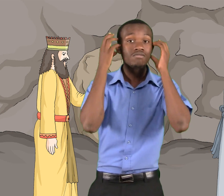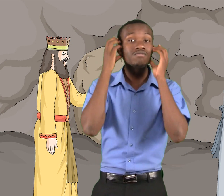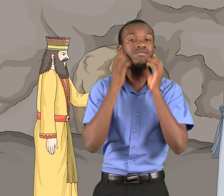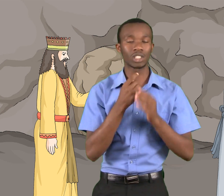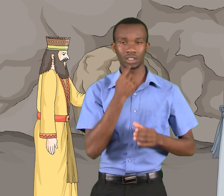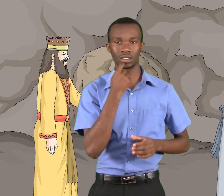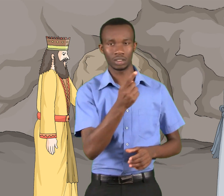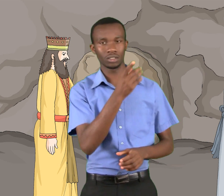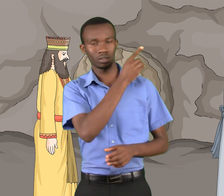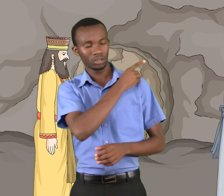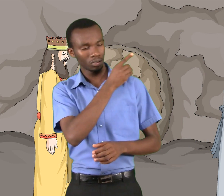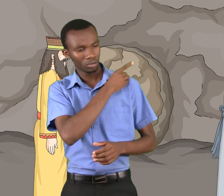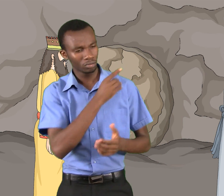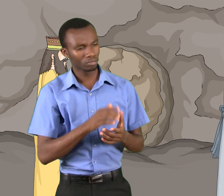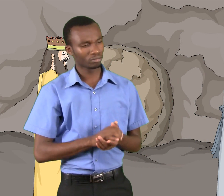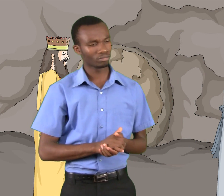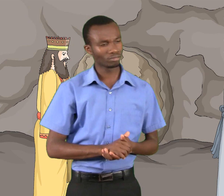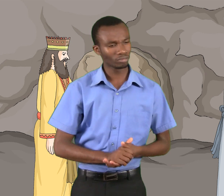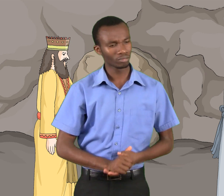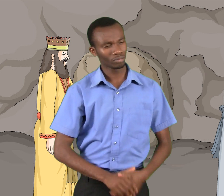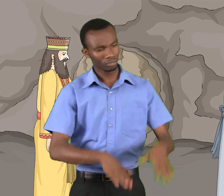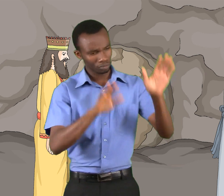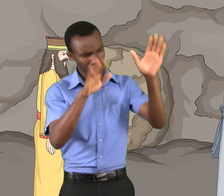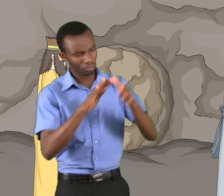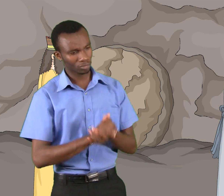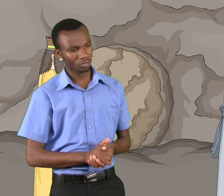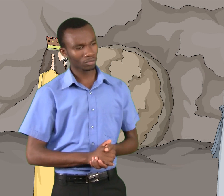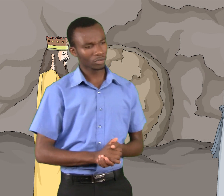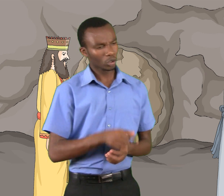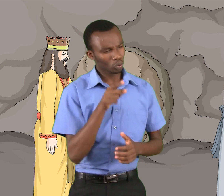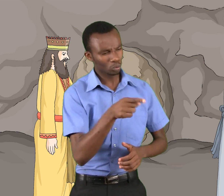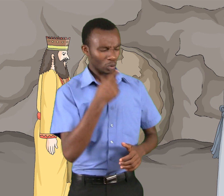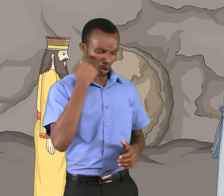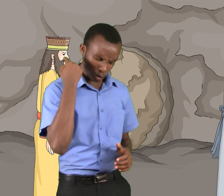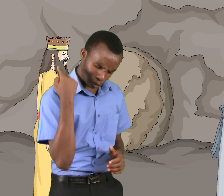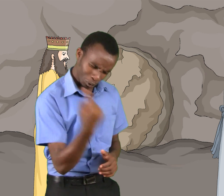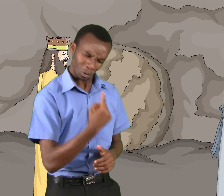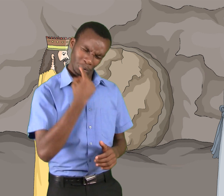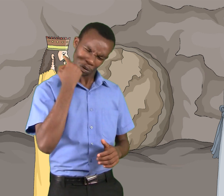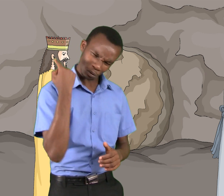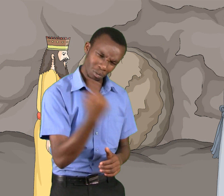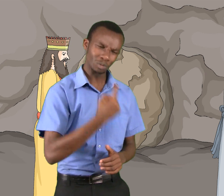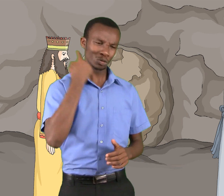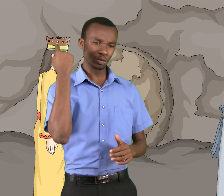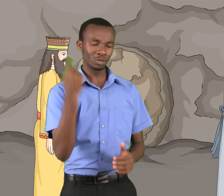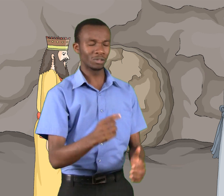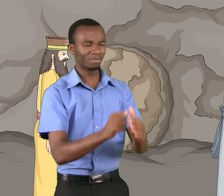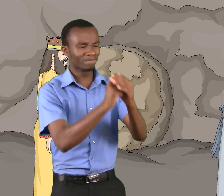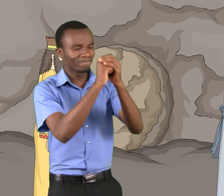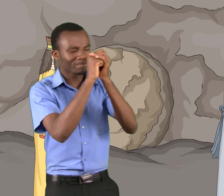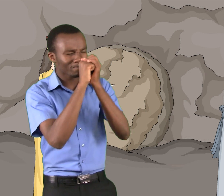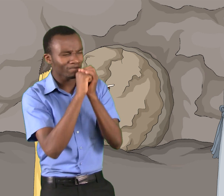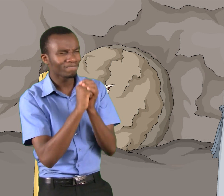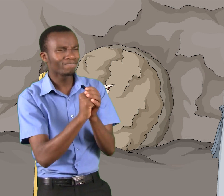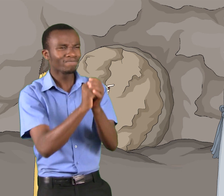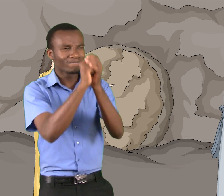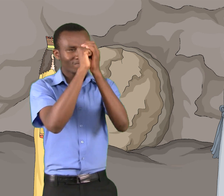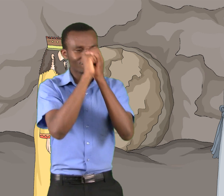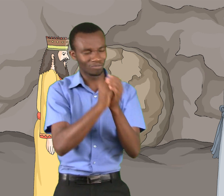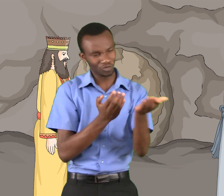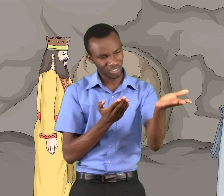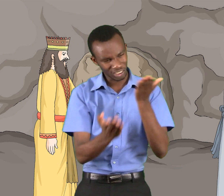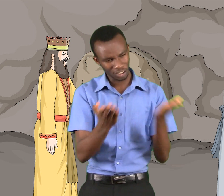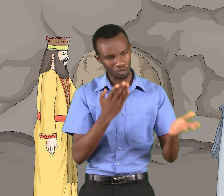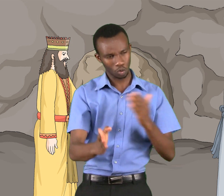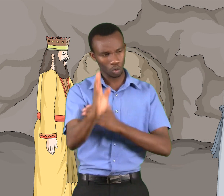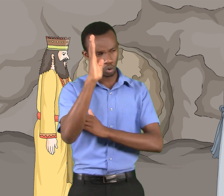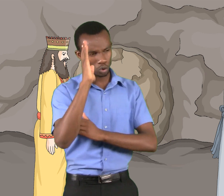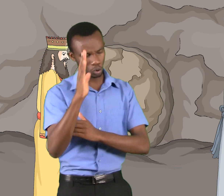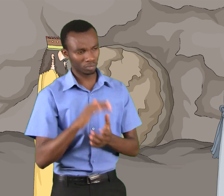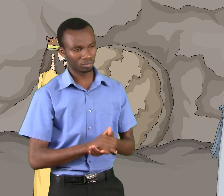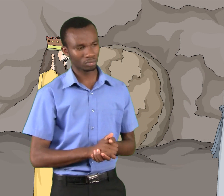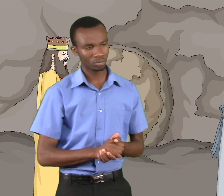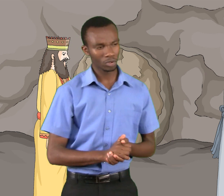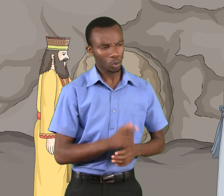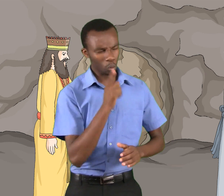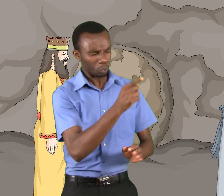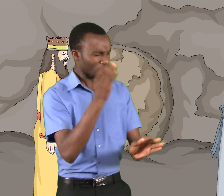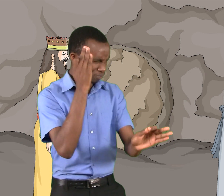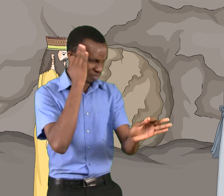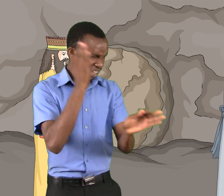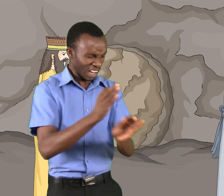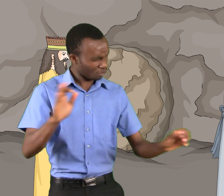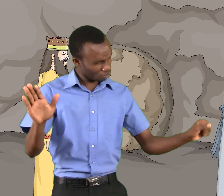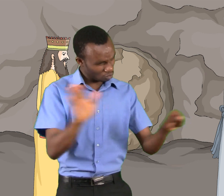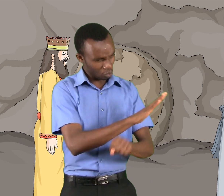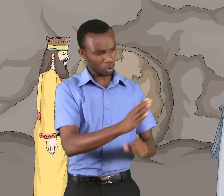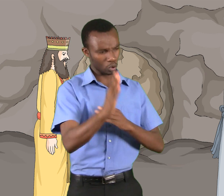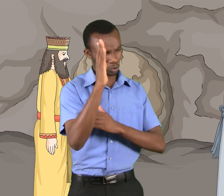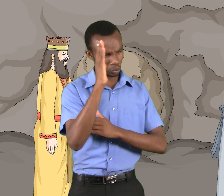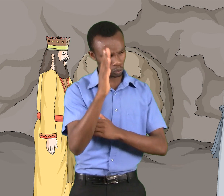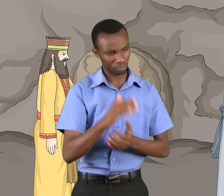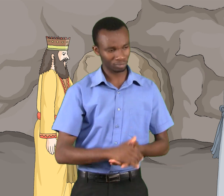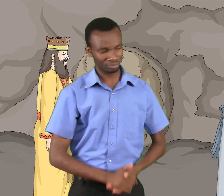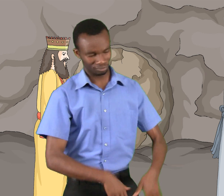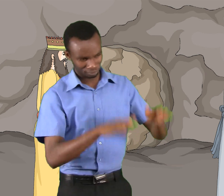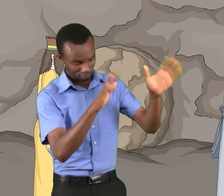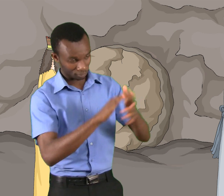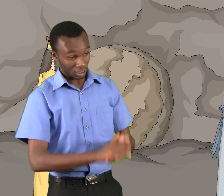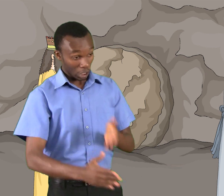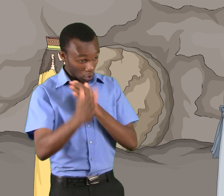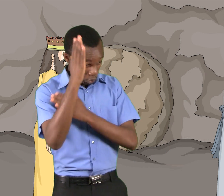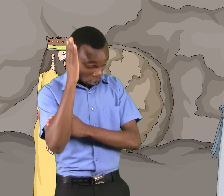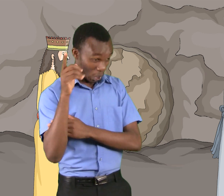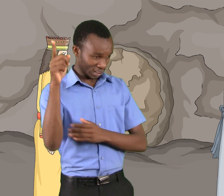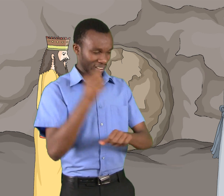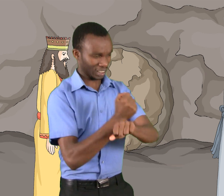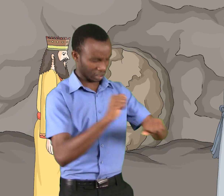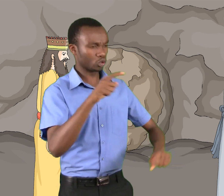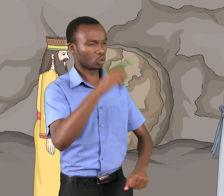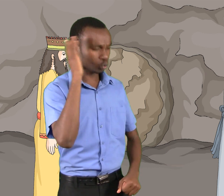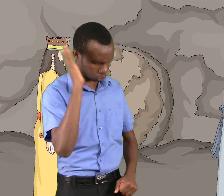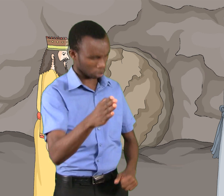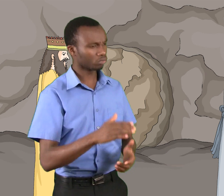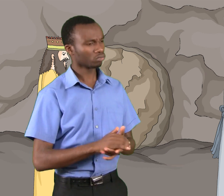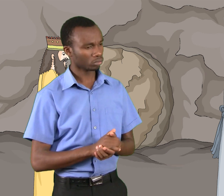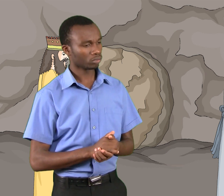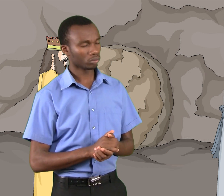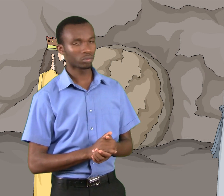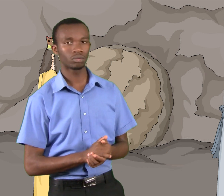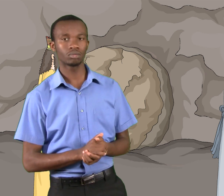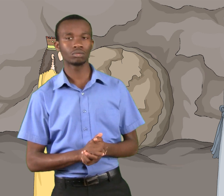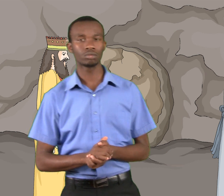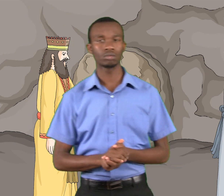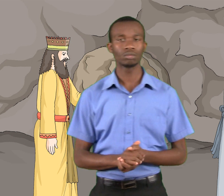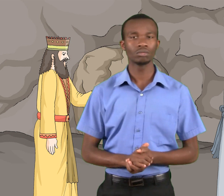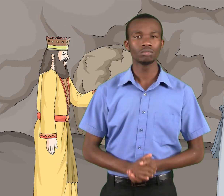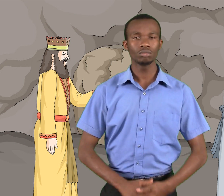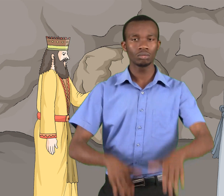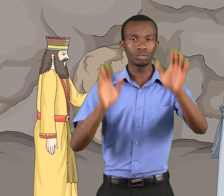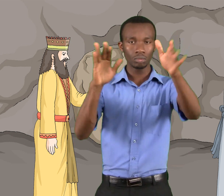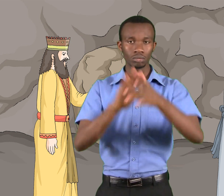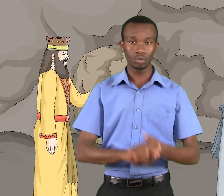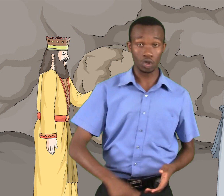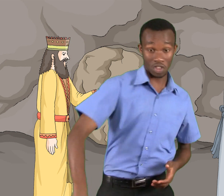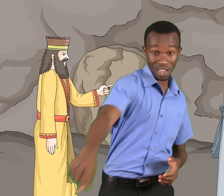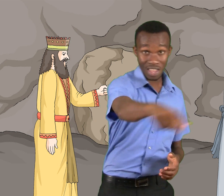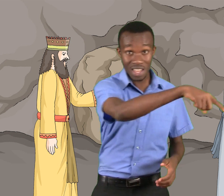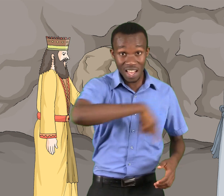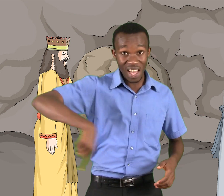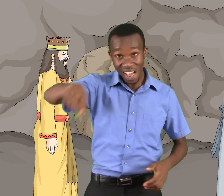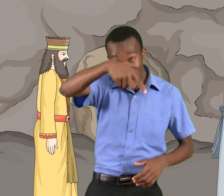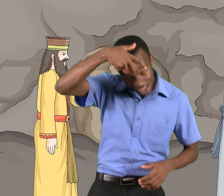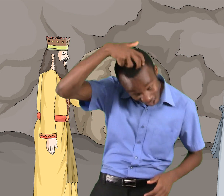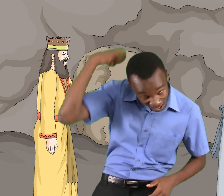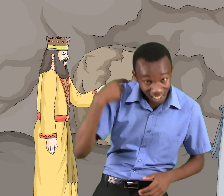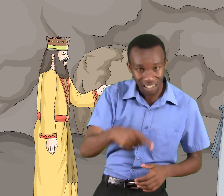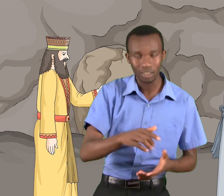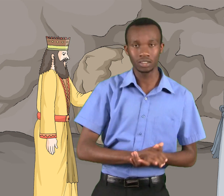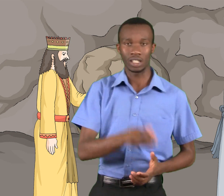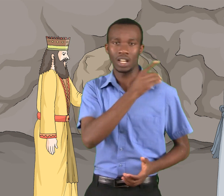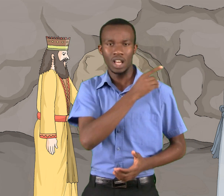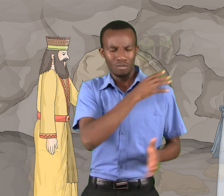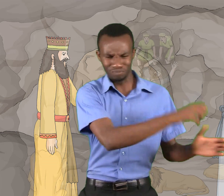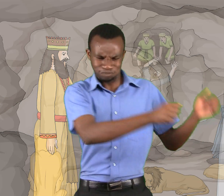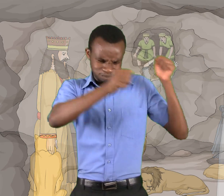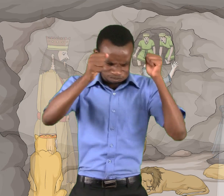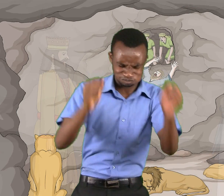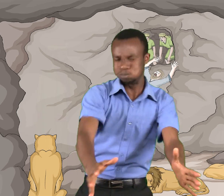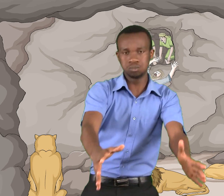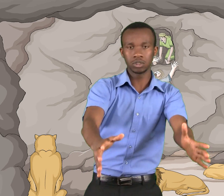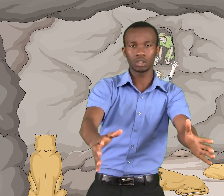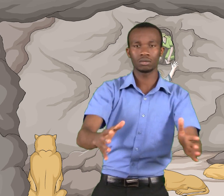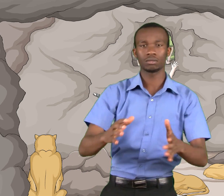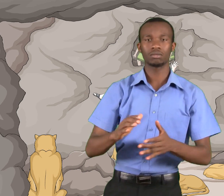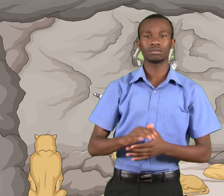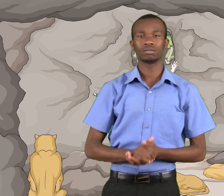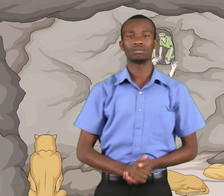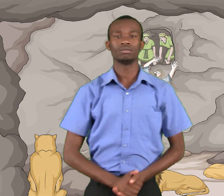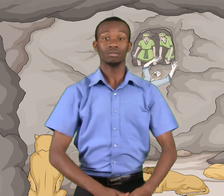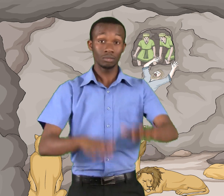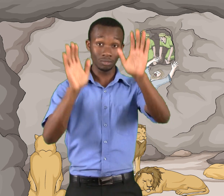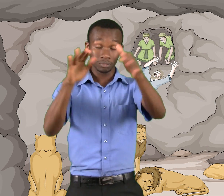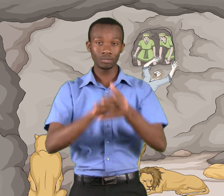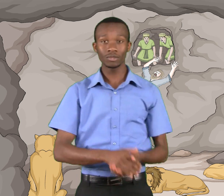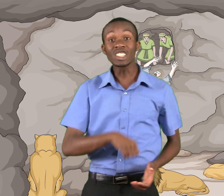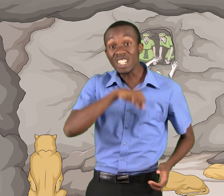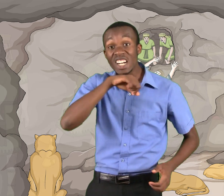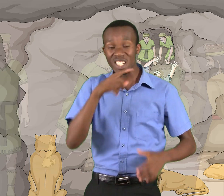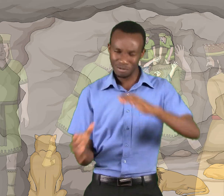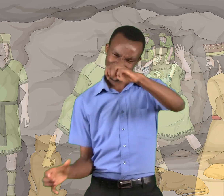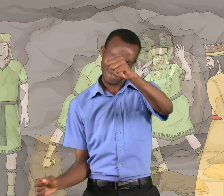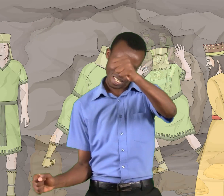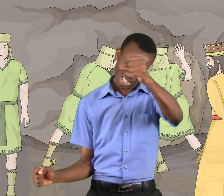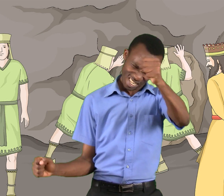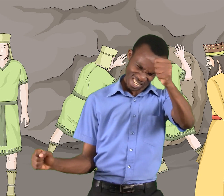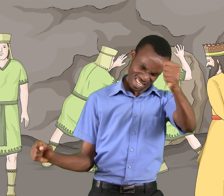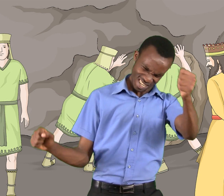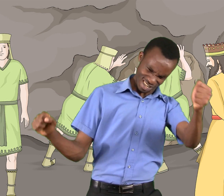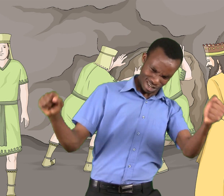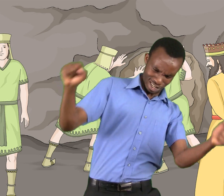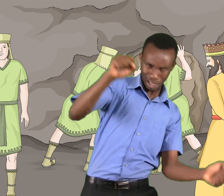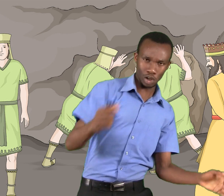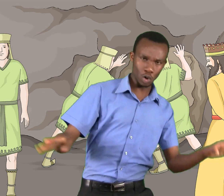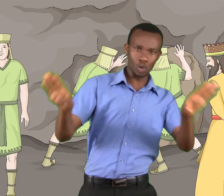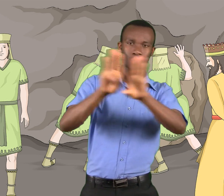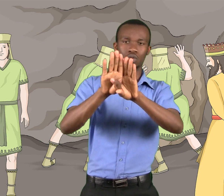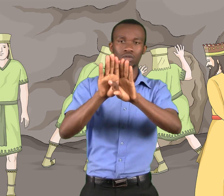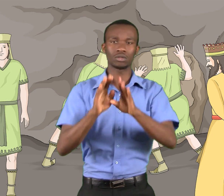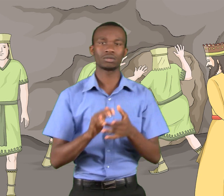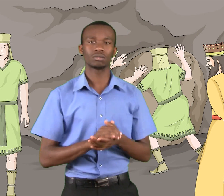The king said to Daniel, “May your God, whom you serve continually, deliver you!”